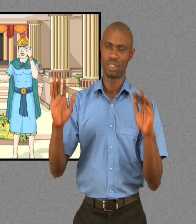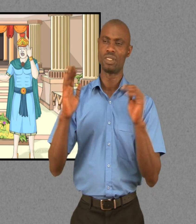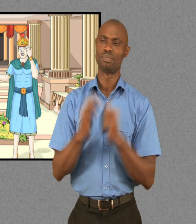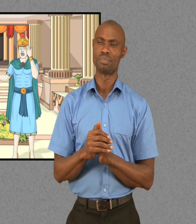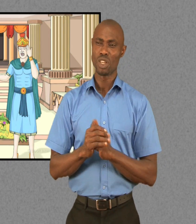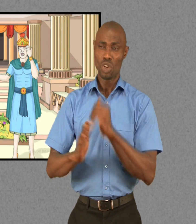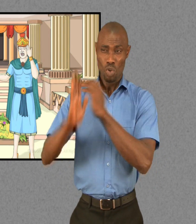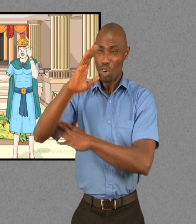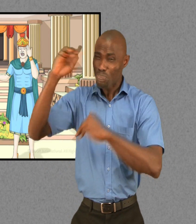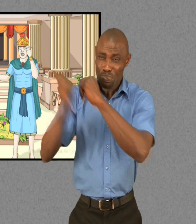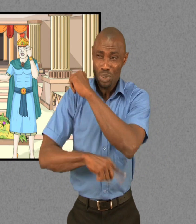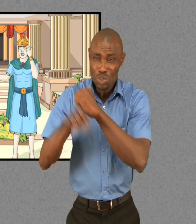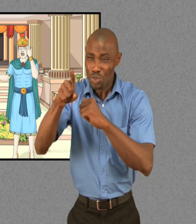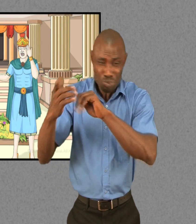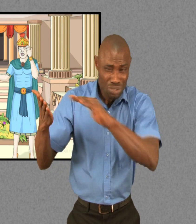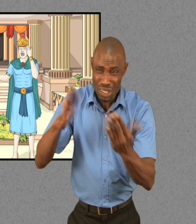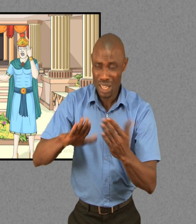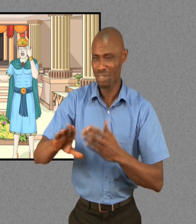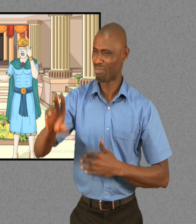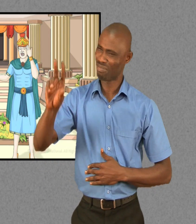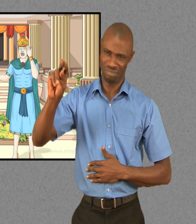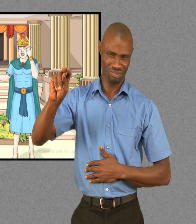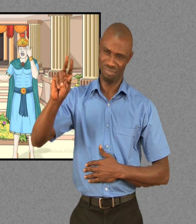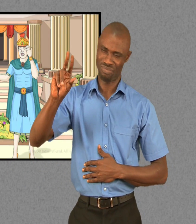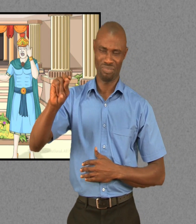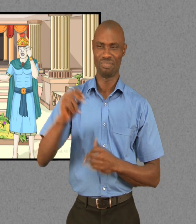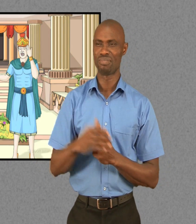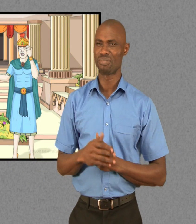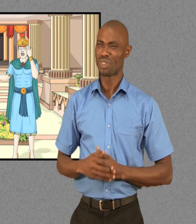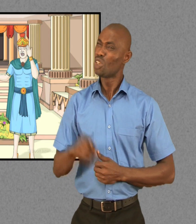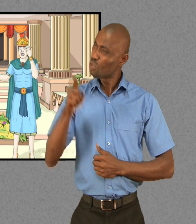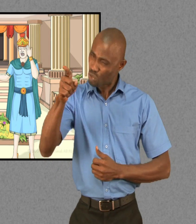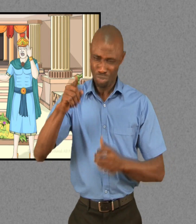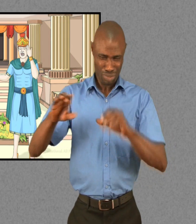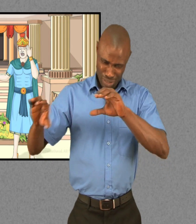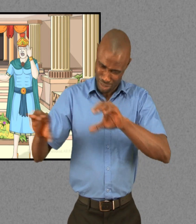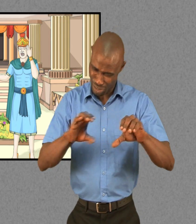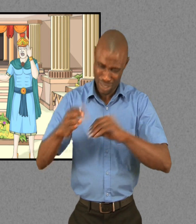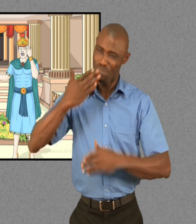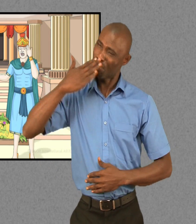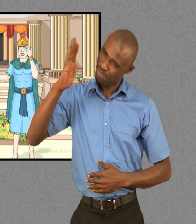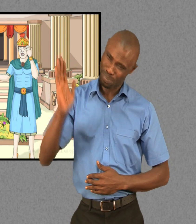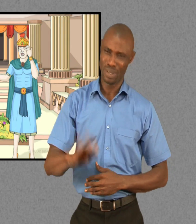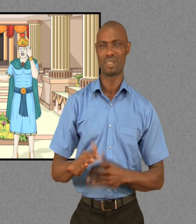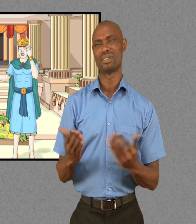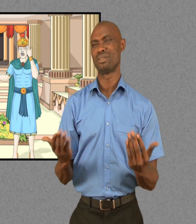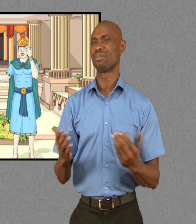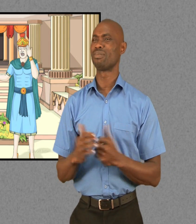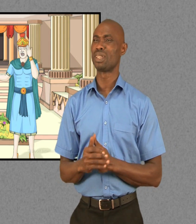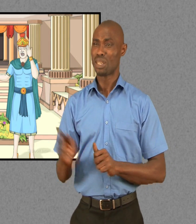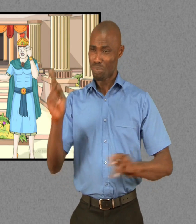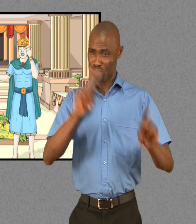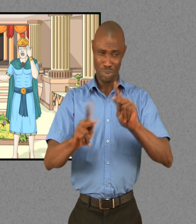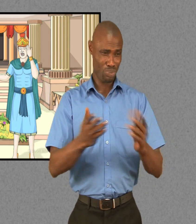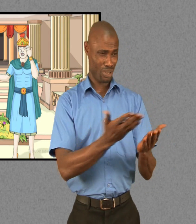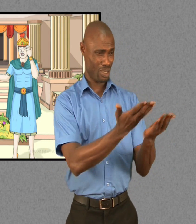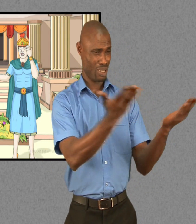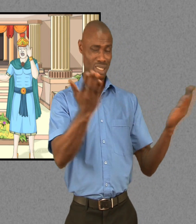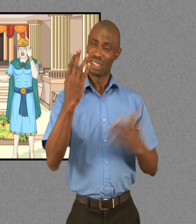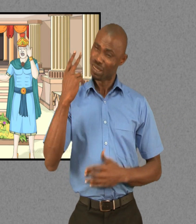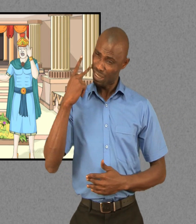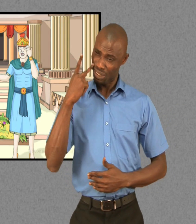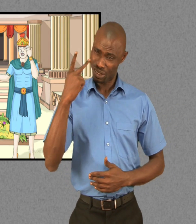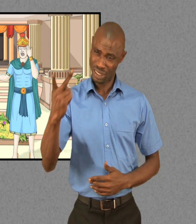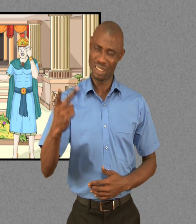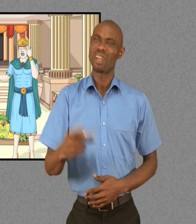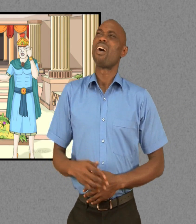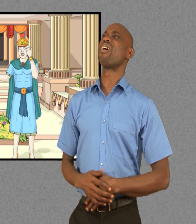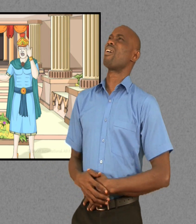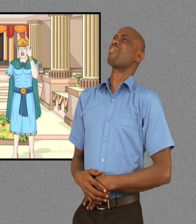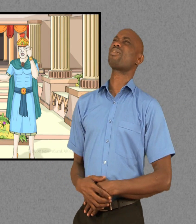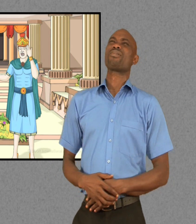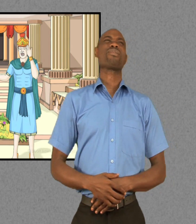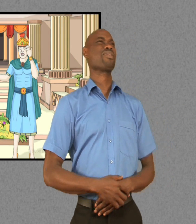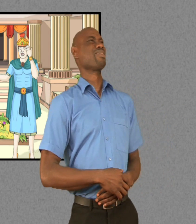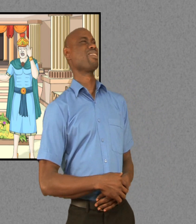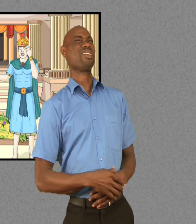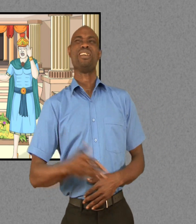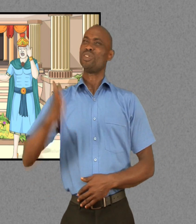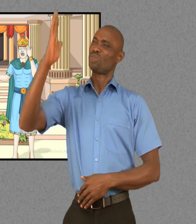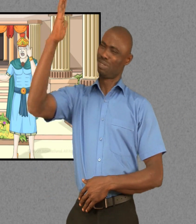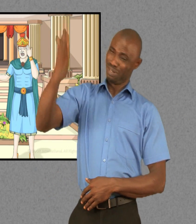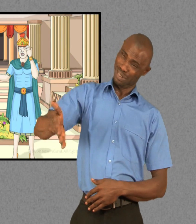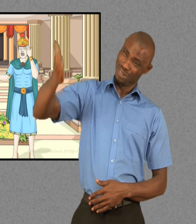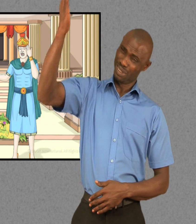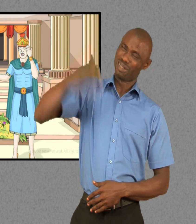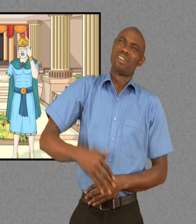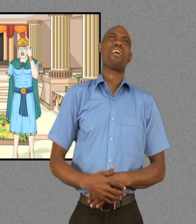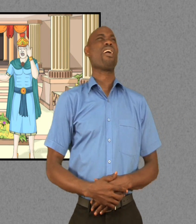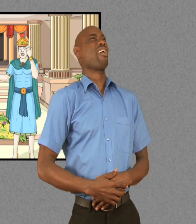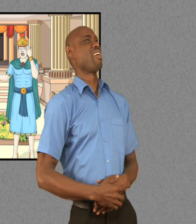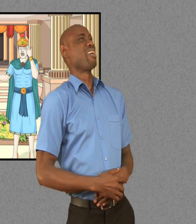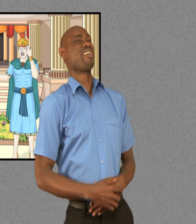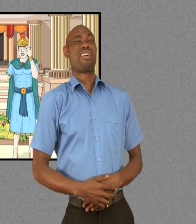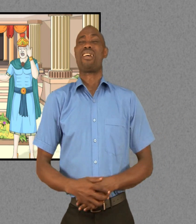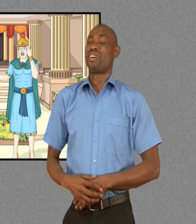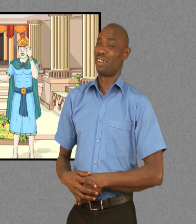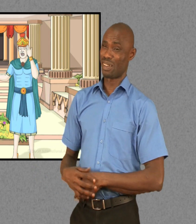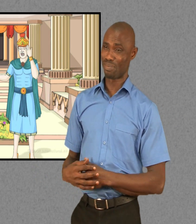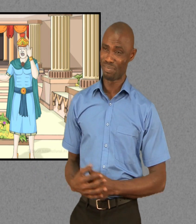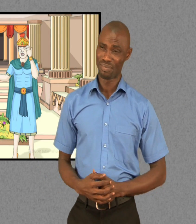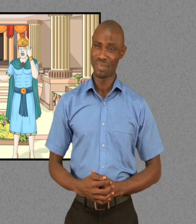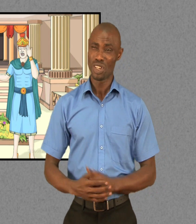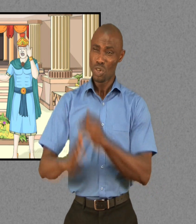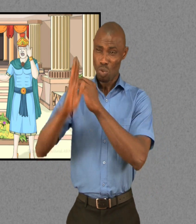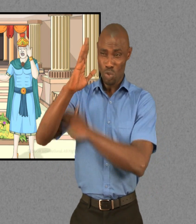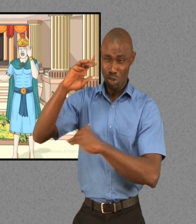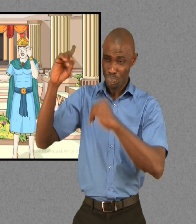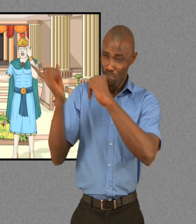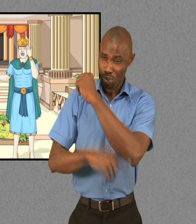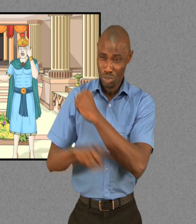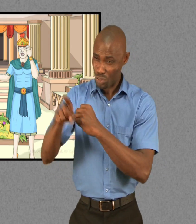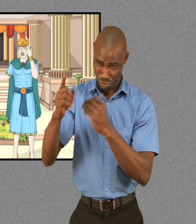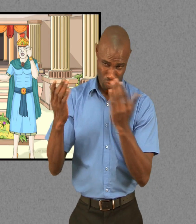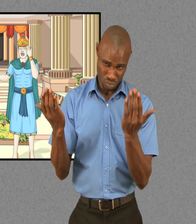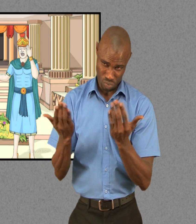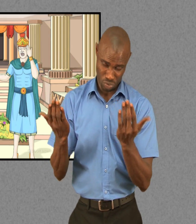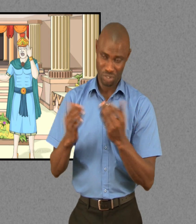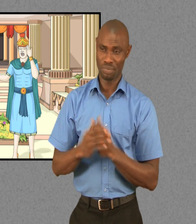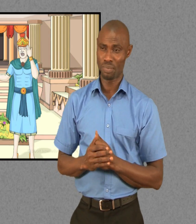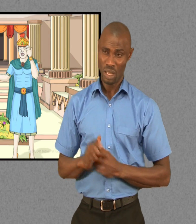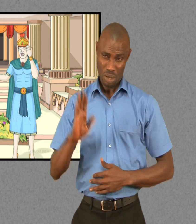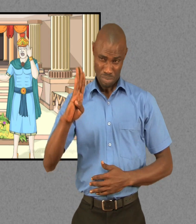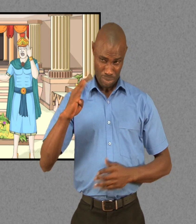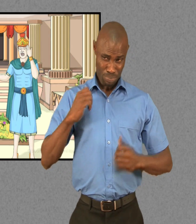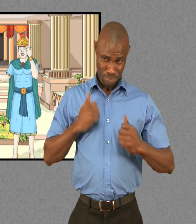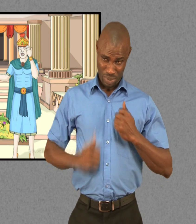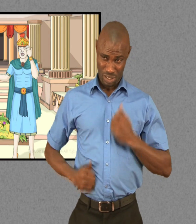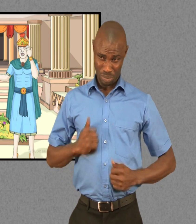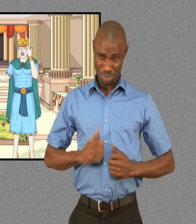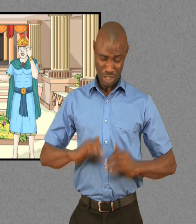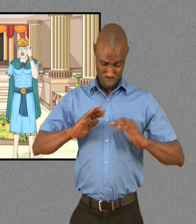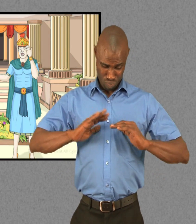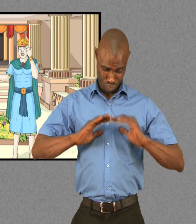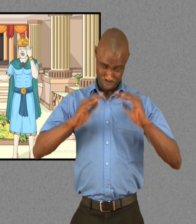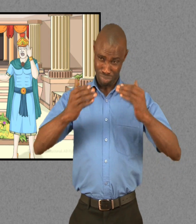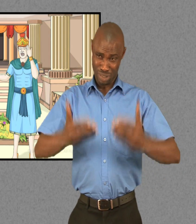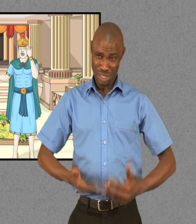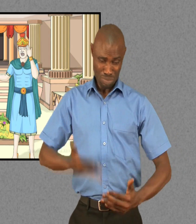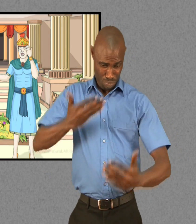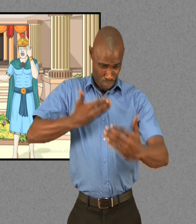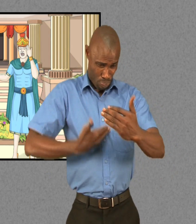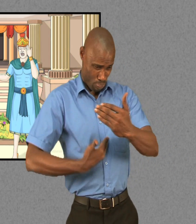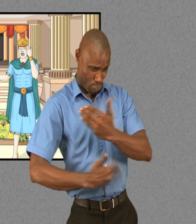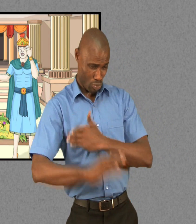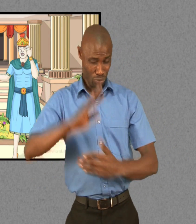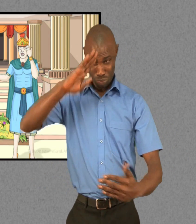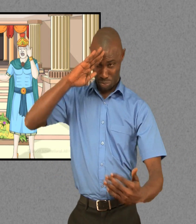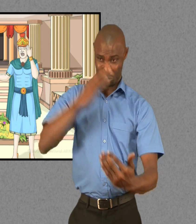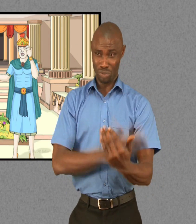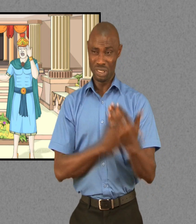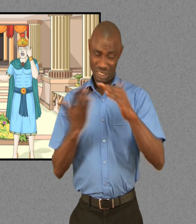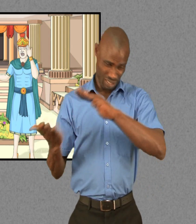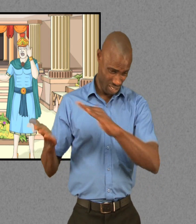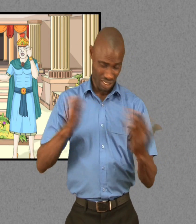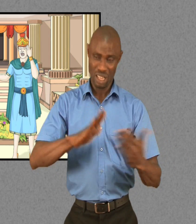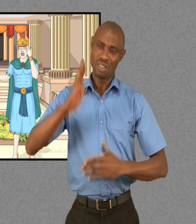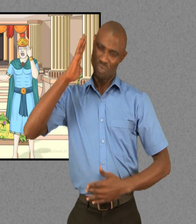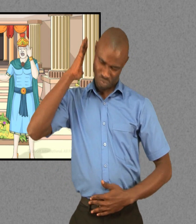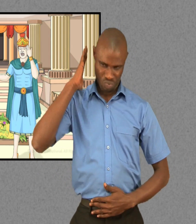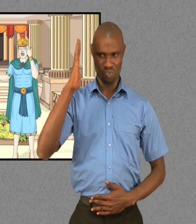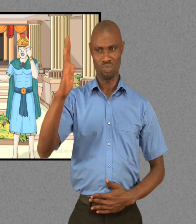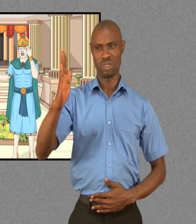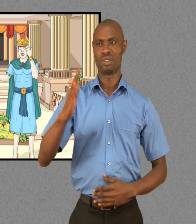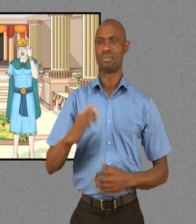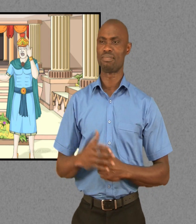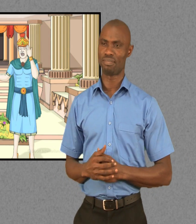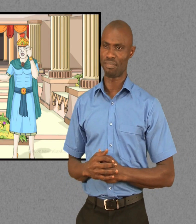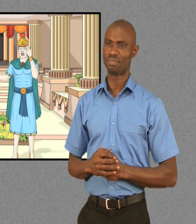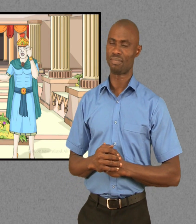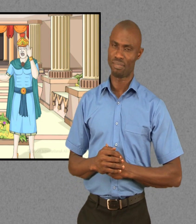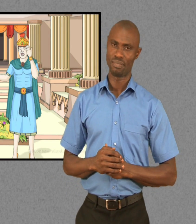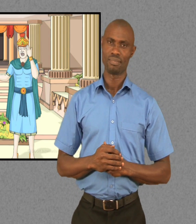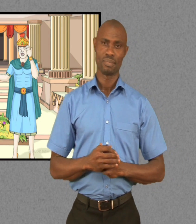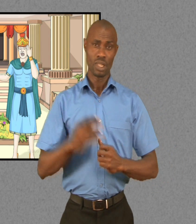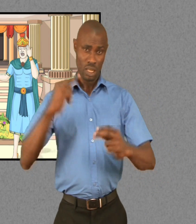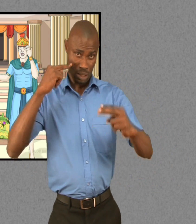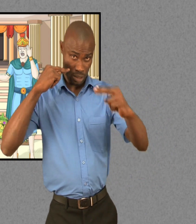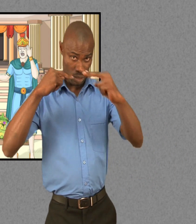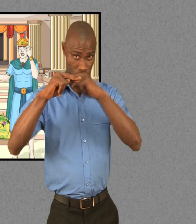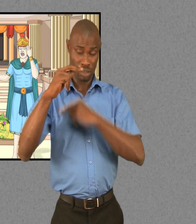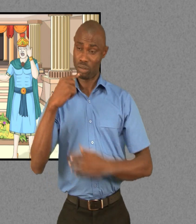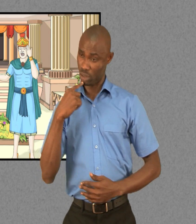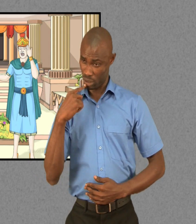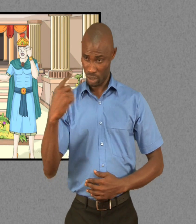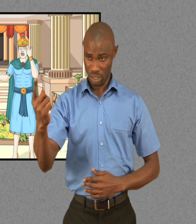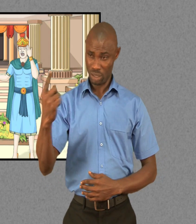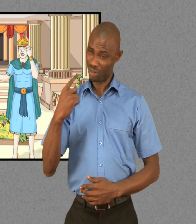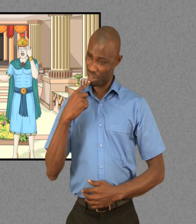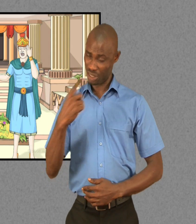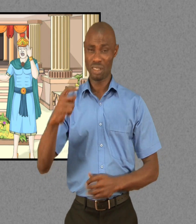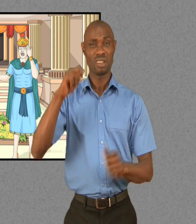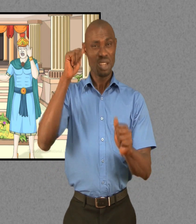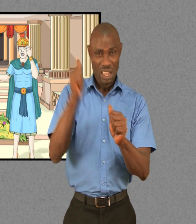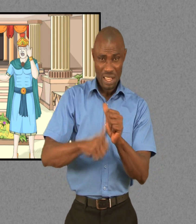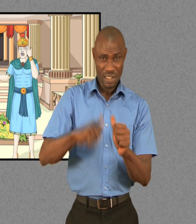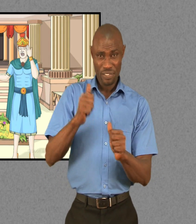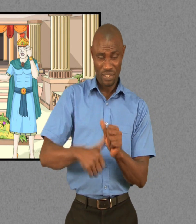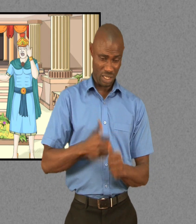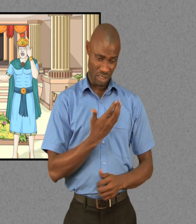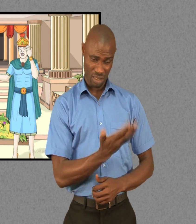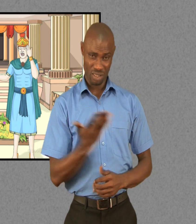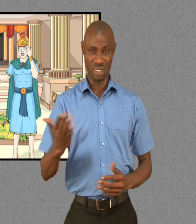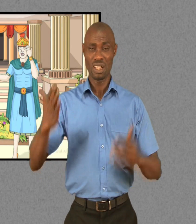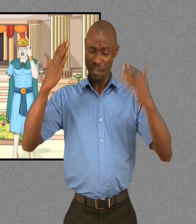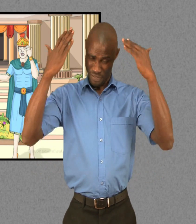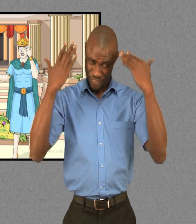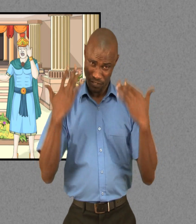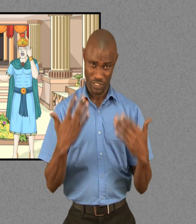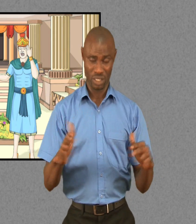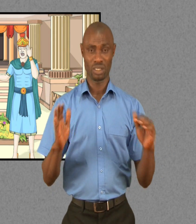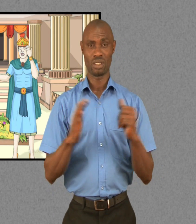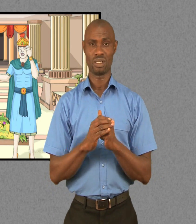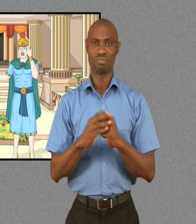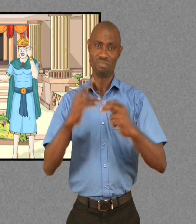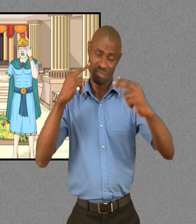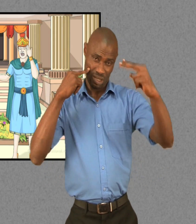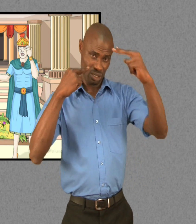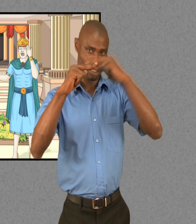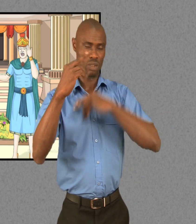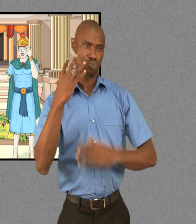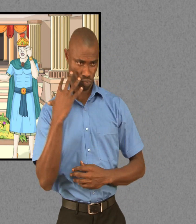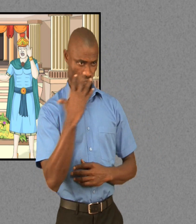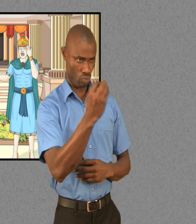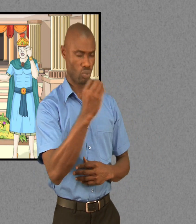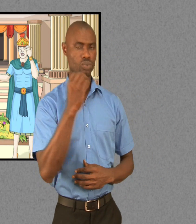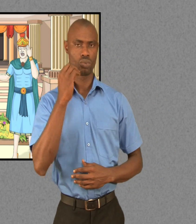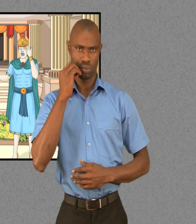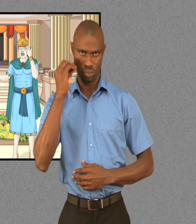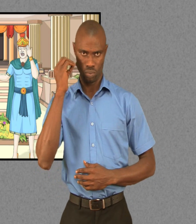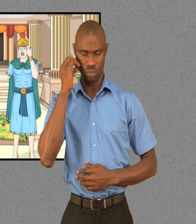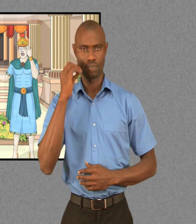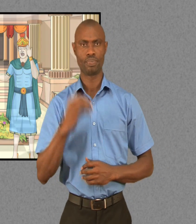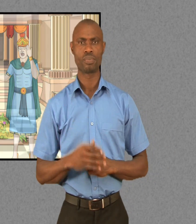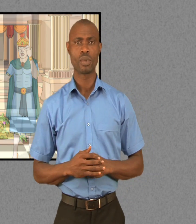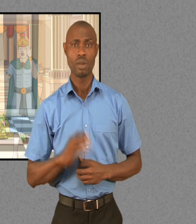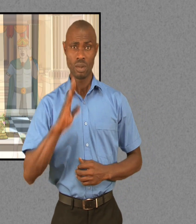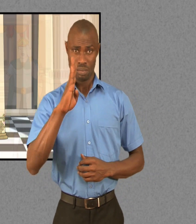“The LORD has taken away your sin,” Nathan replied. “You will not die. Nevertheless, because by this deed you have shown utter contempt for the word of the LORD, the son born to you will surely die.”